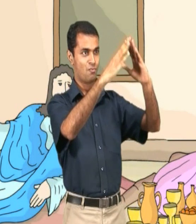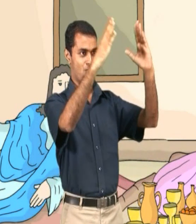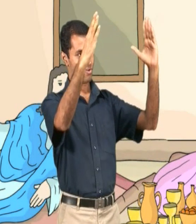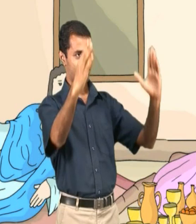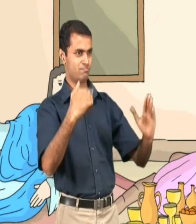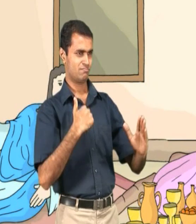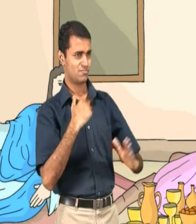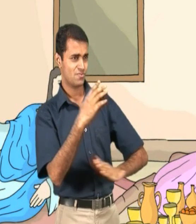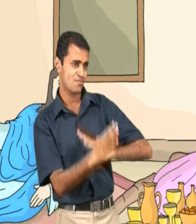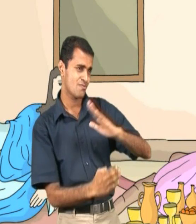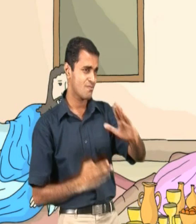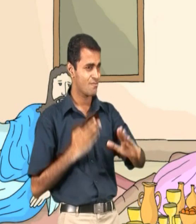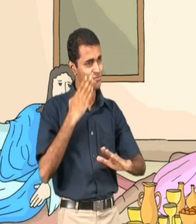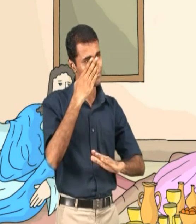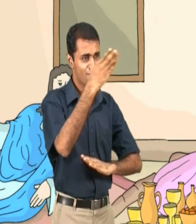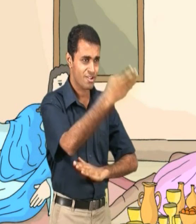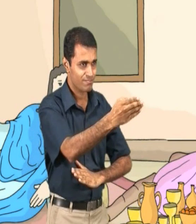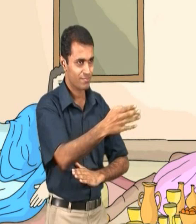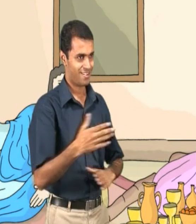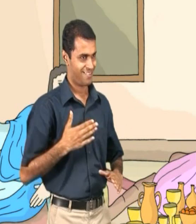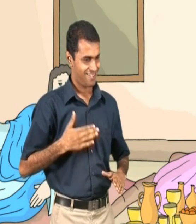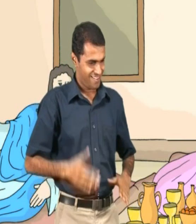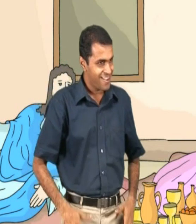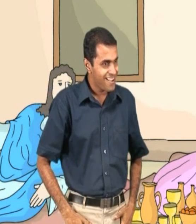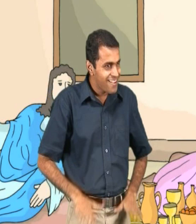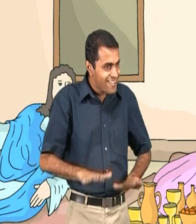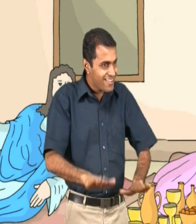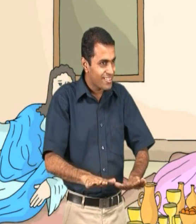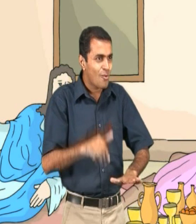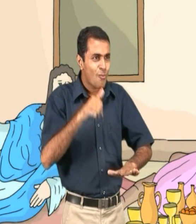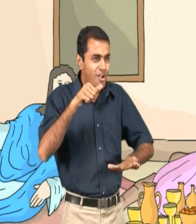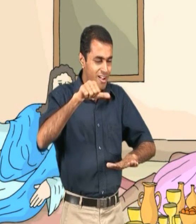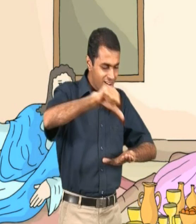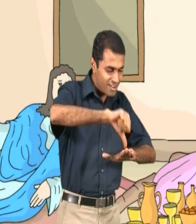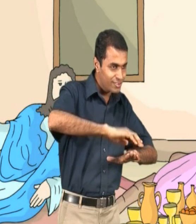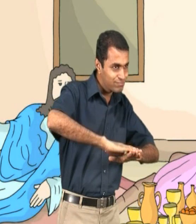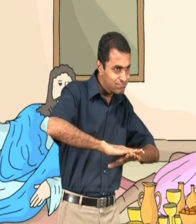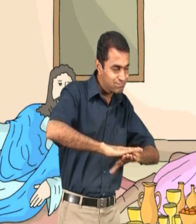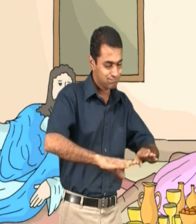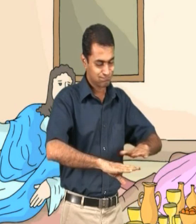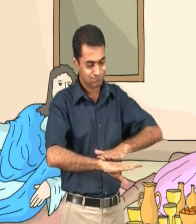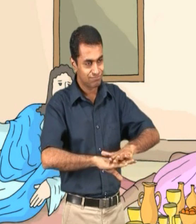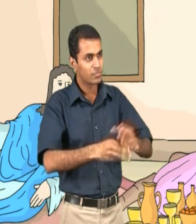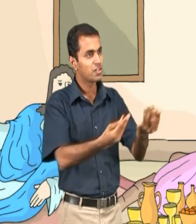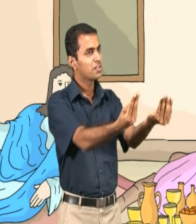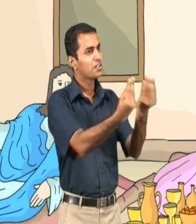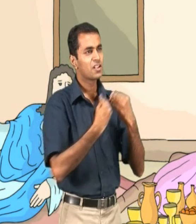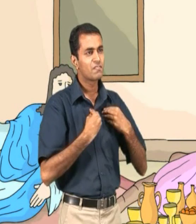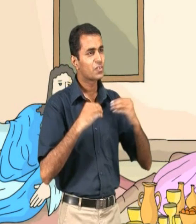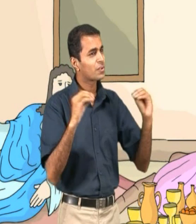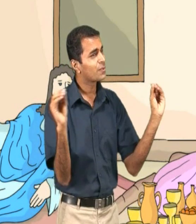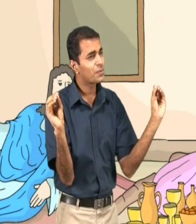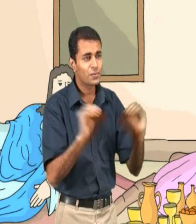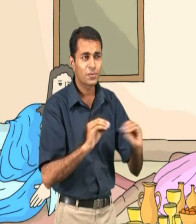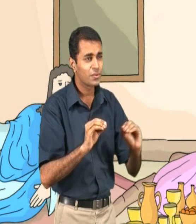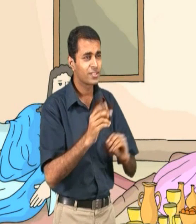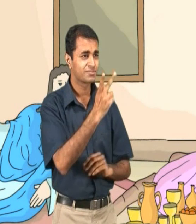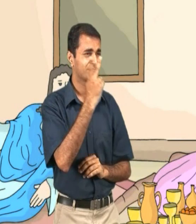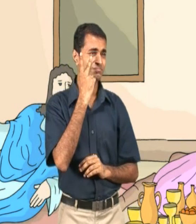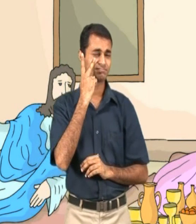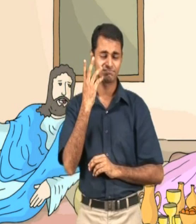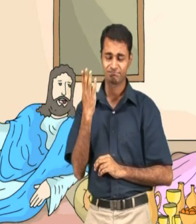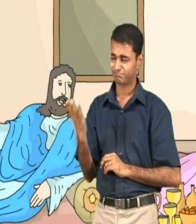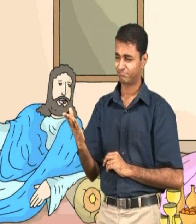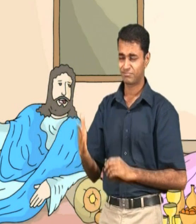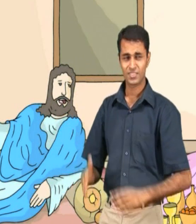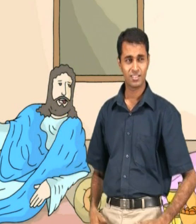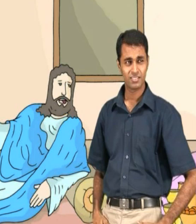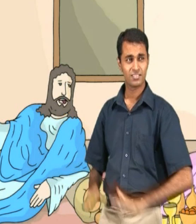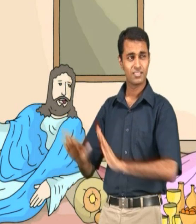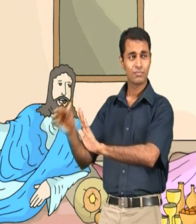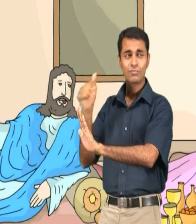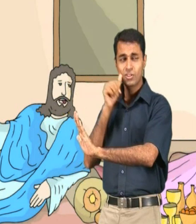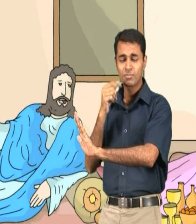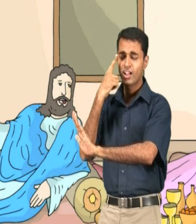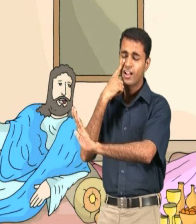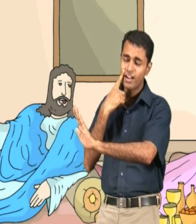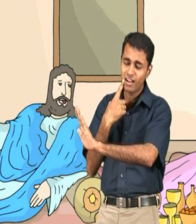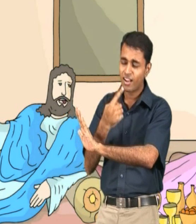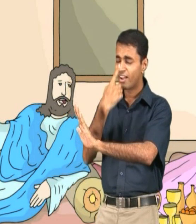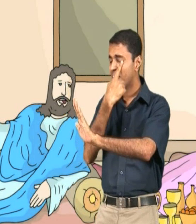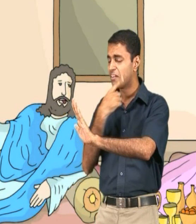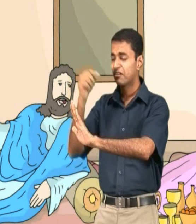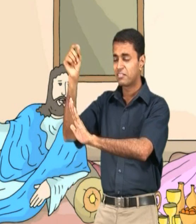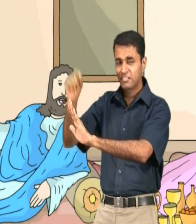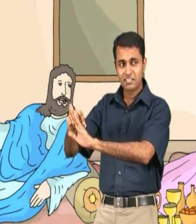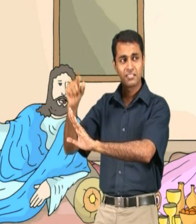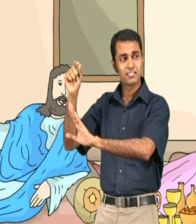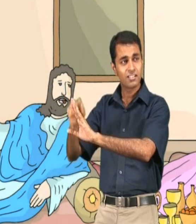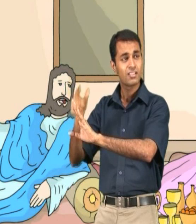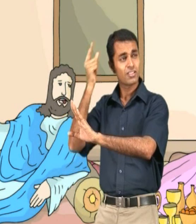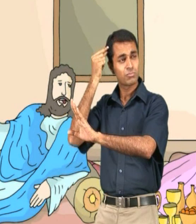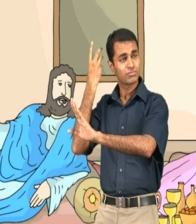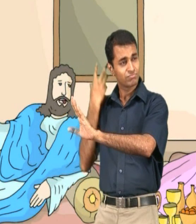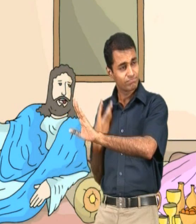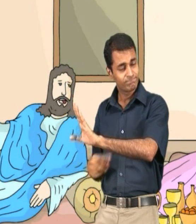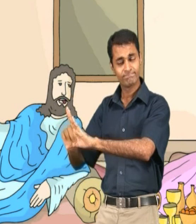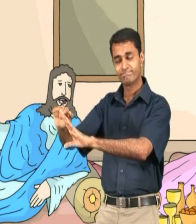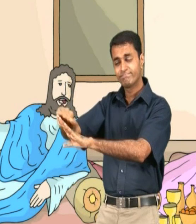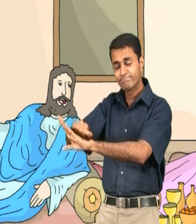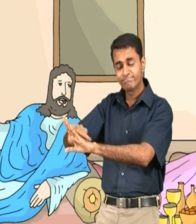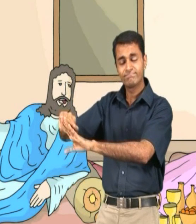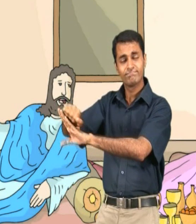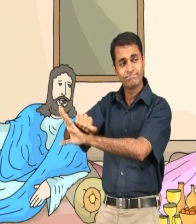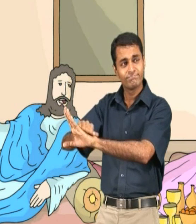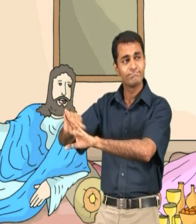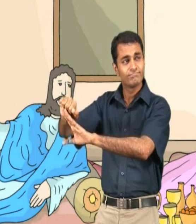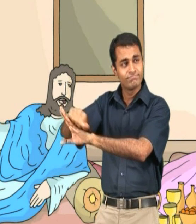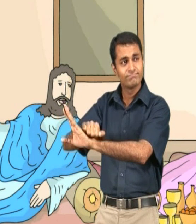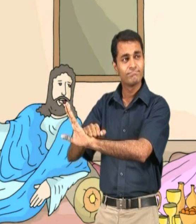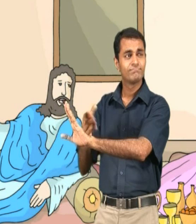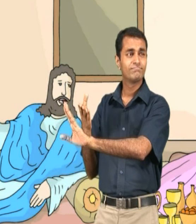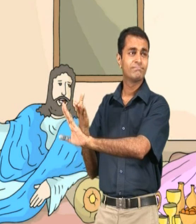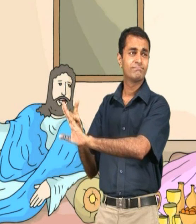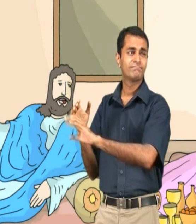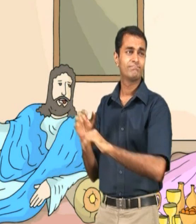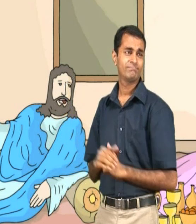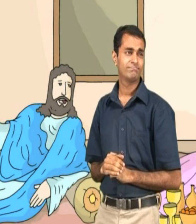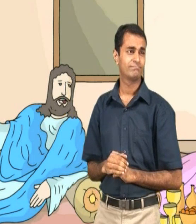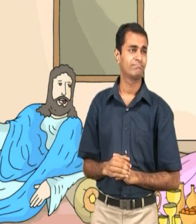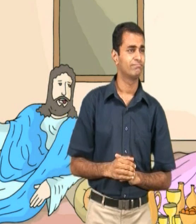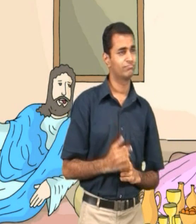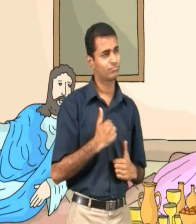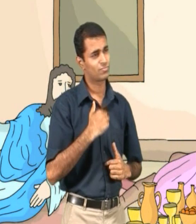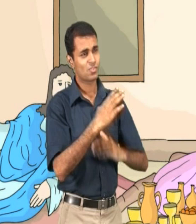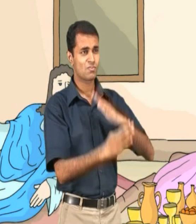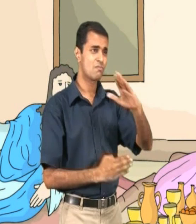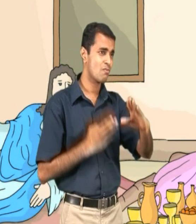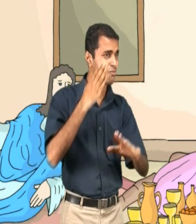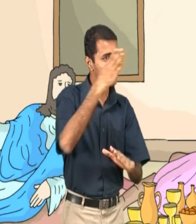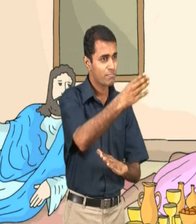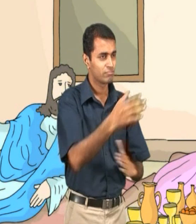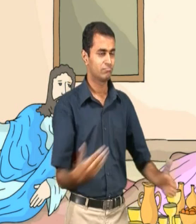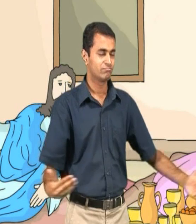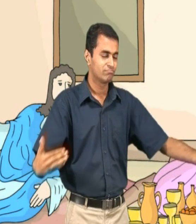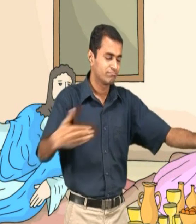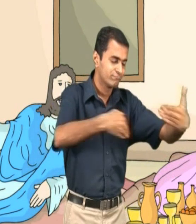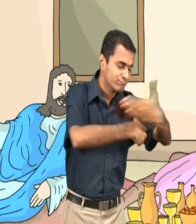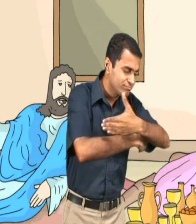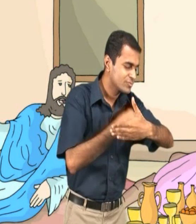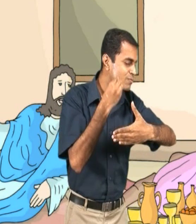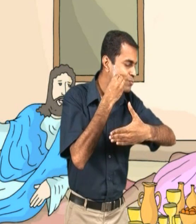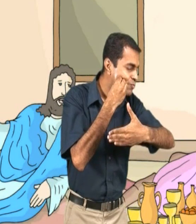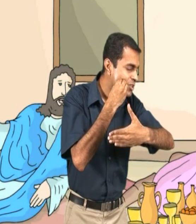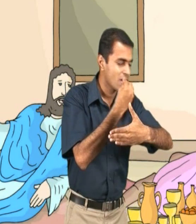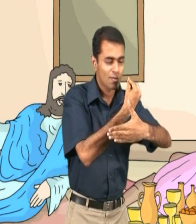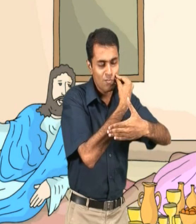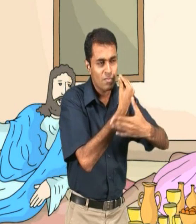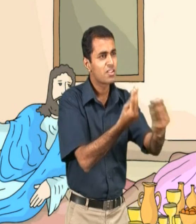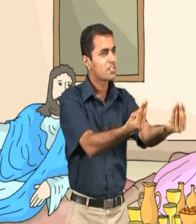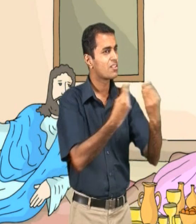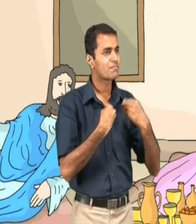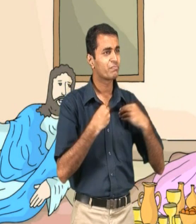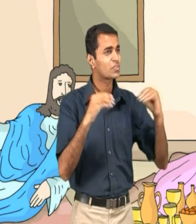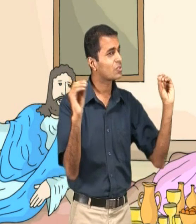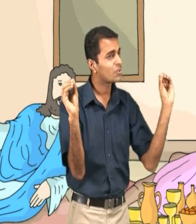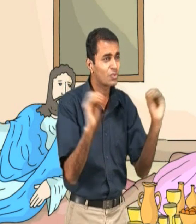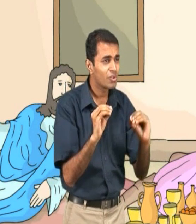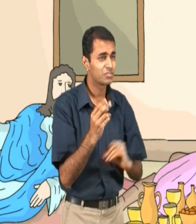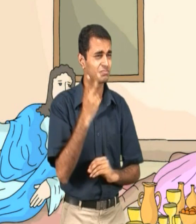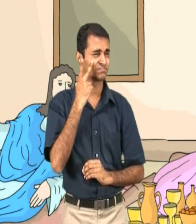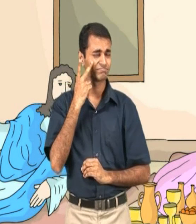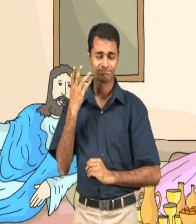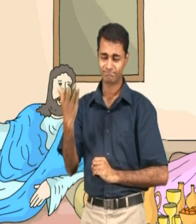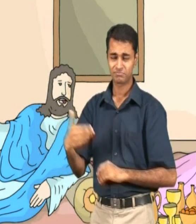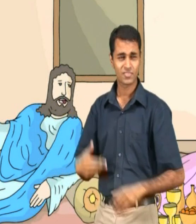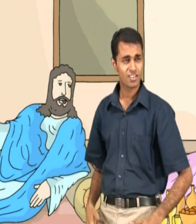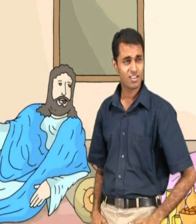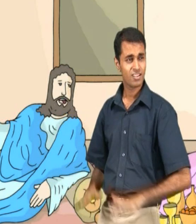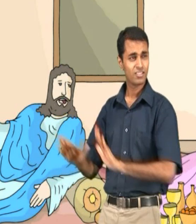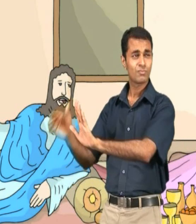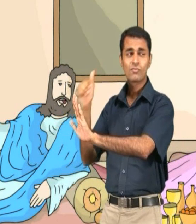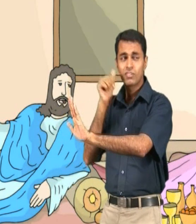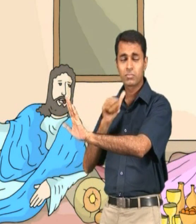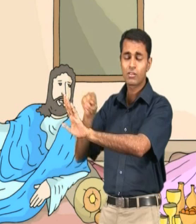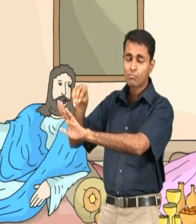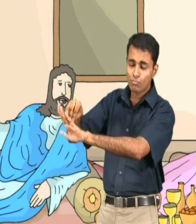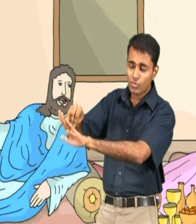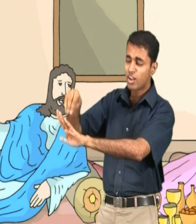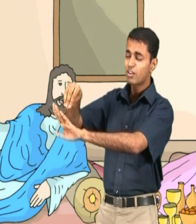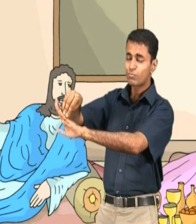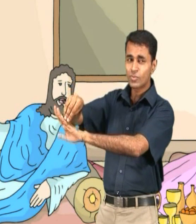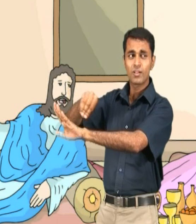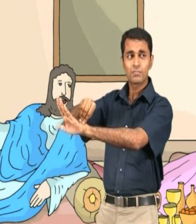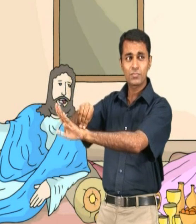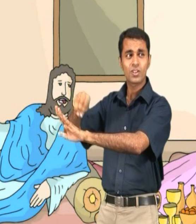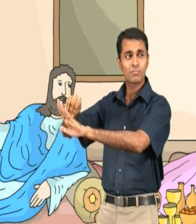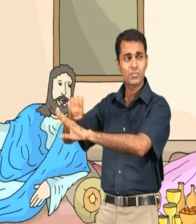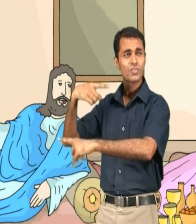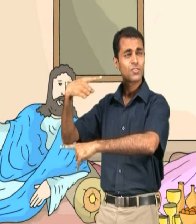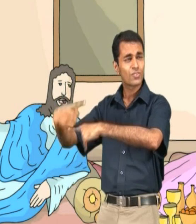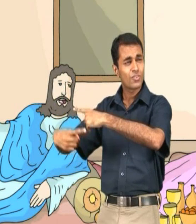When I entered your house, you did not give Me water for My feet, but she wet My feet with her tears and wiped them with her hair.